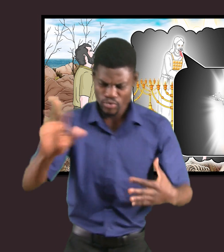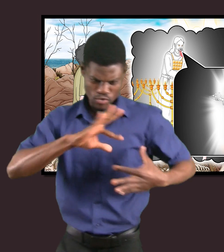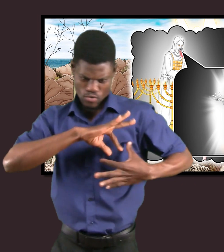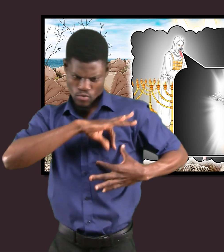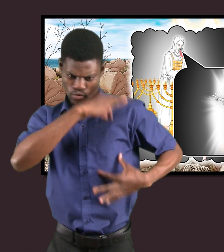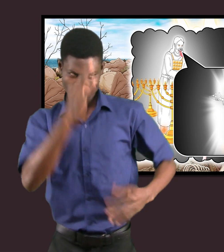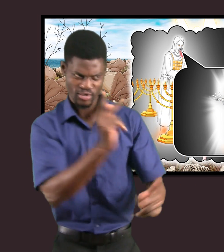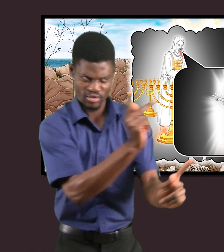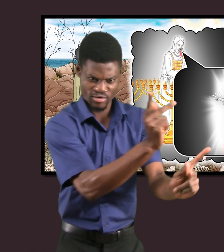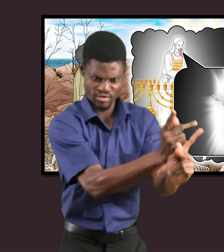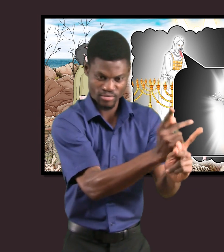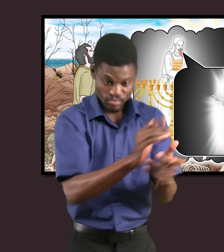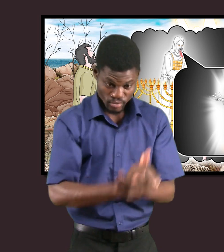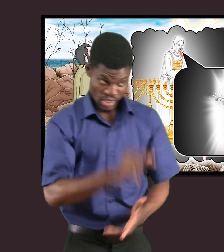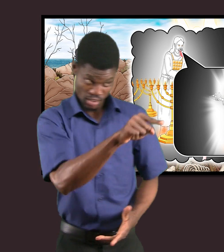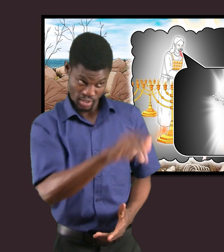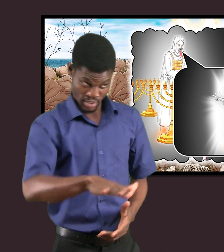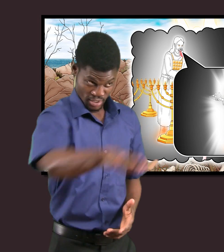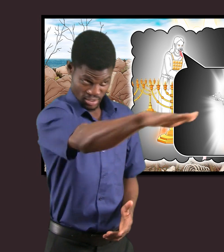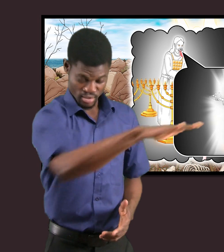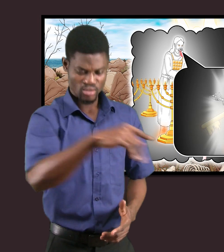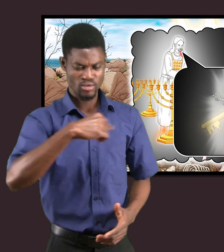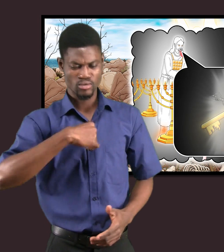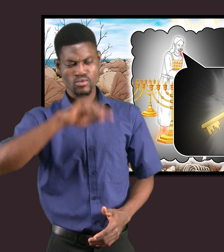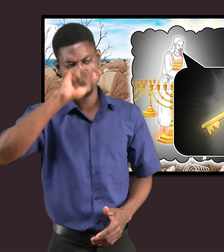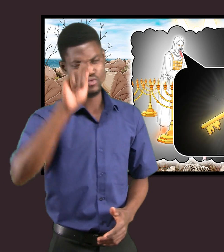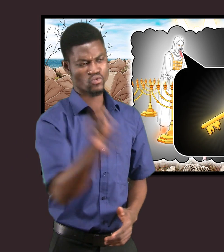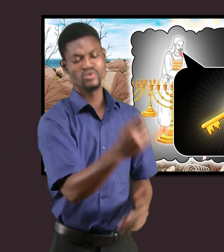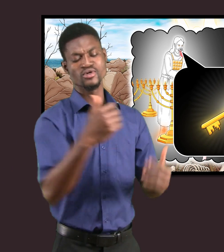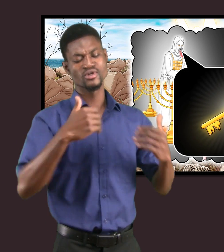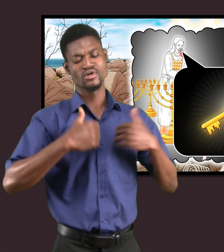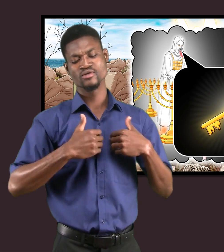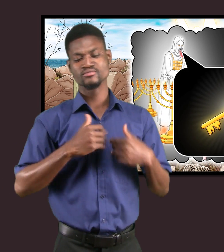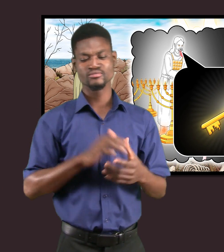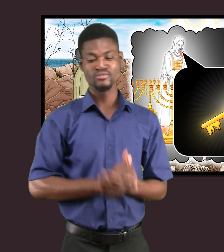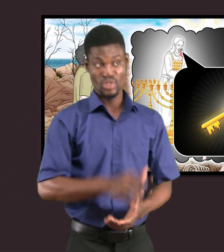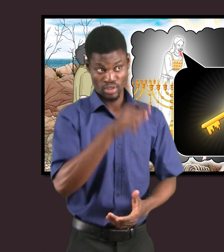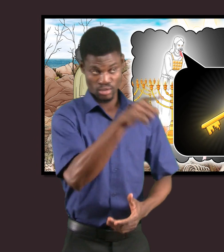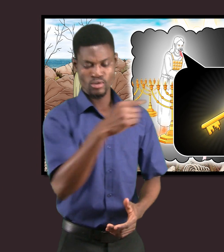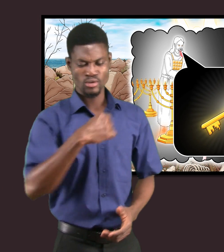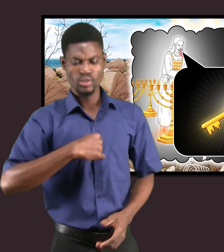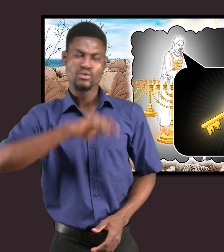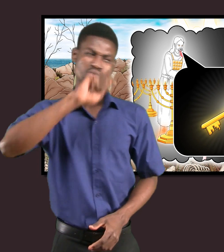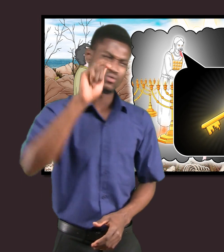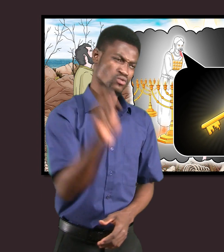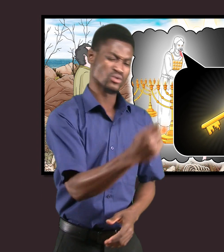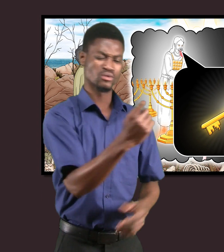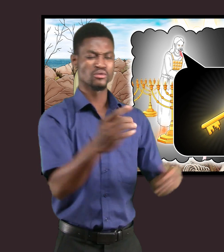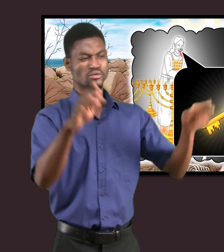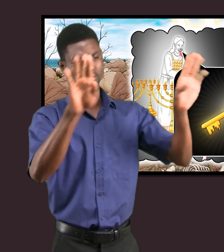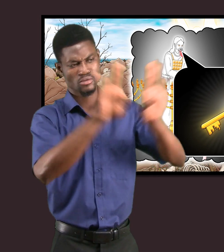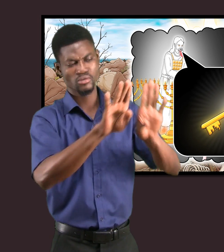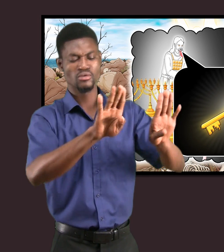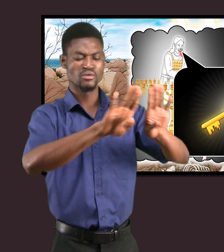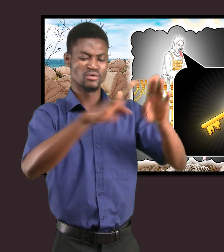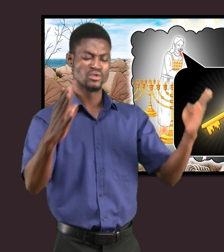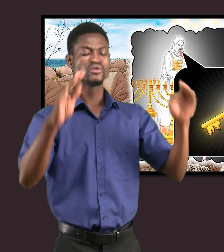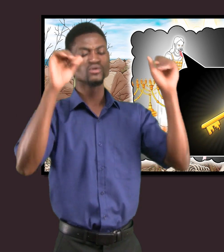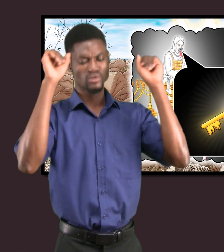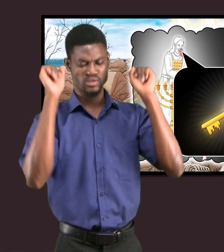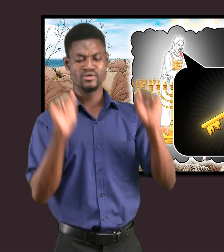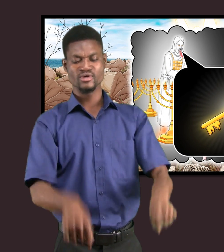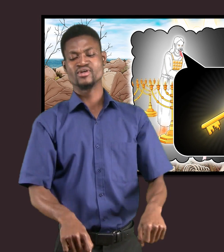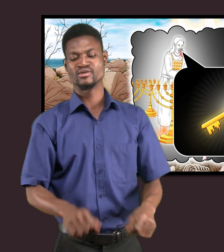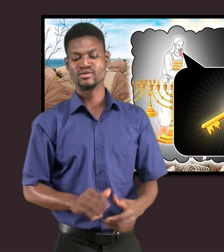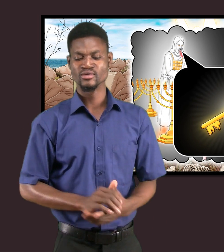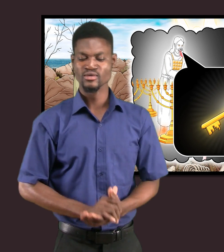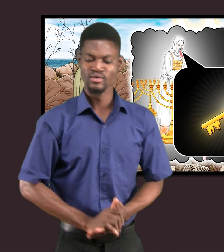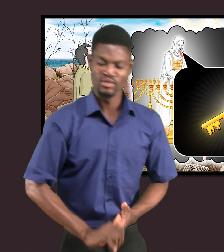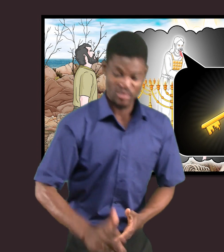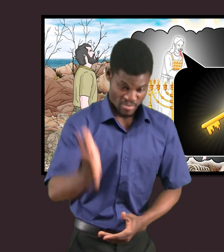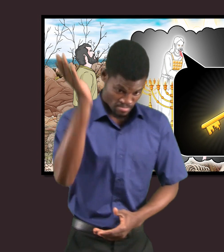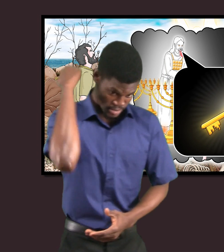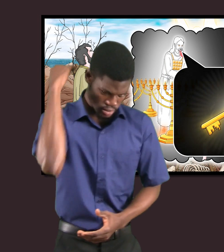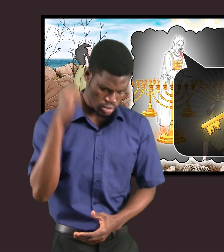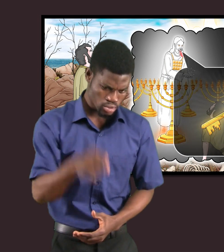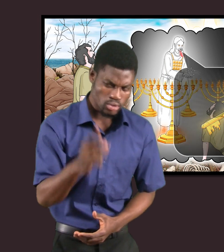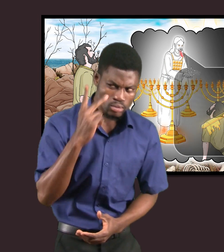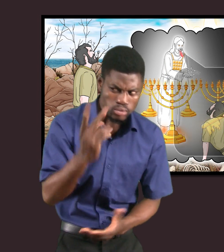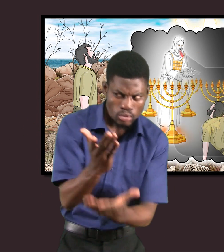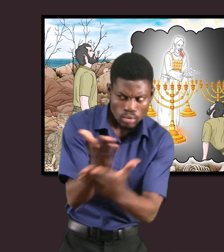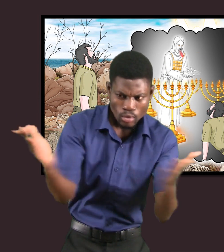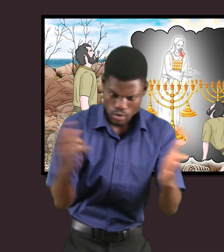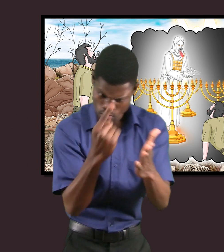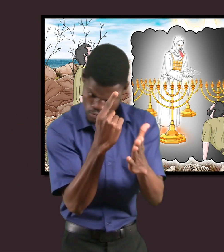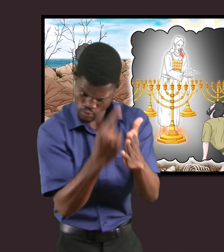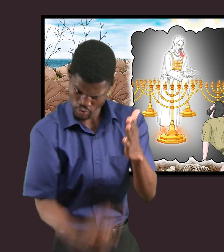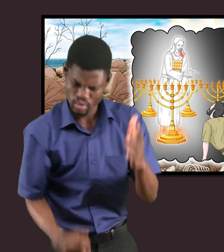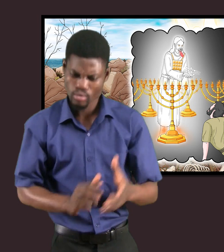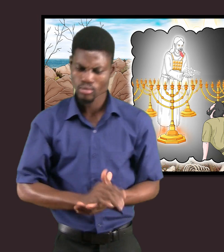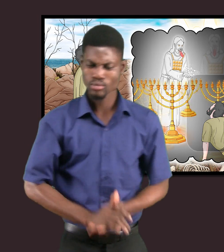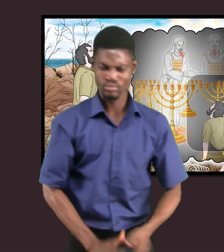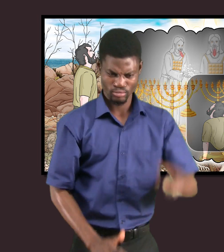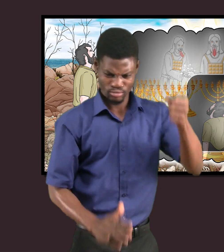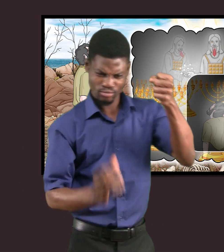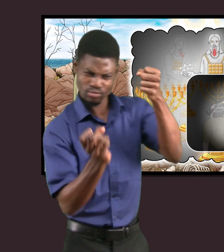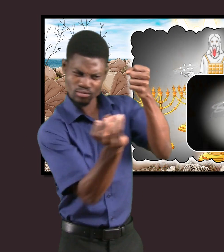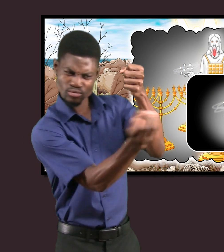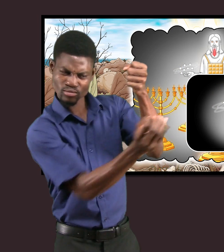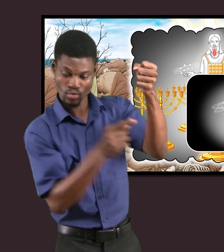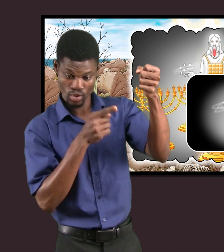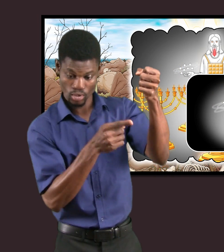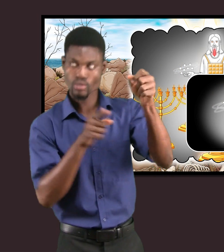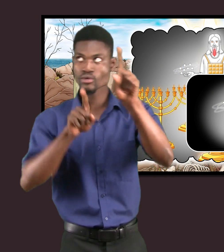And I hold the keys of Death and of Hades. Therefore write down the things you have seen, and the things that are, and the things that will happen after this.